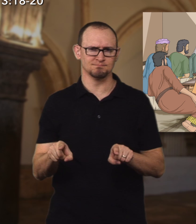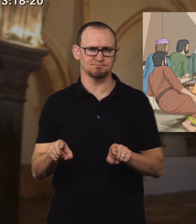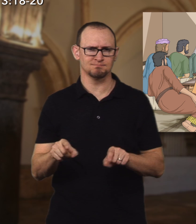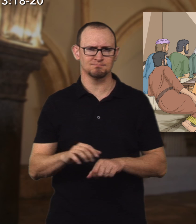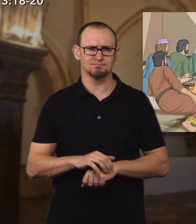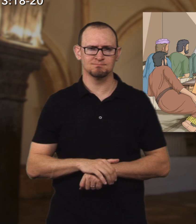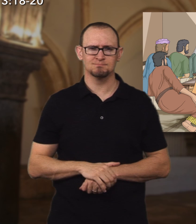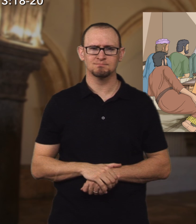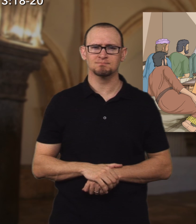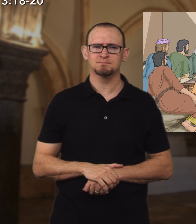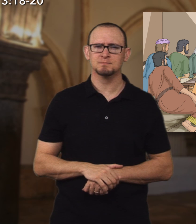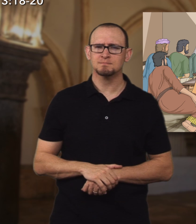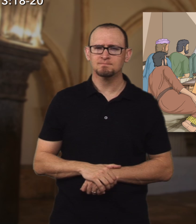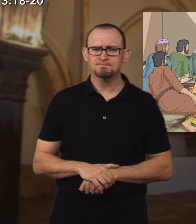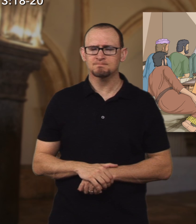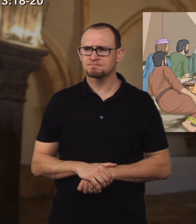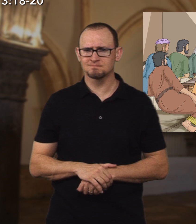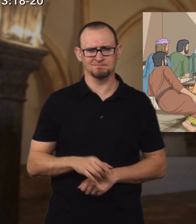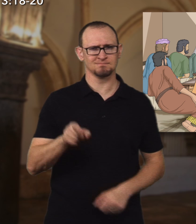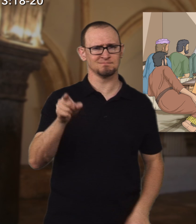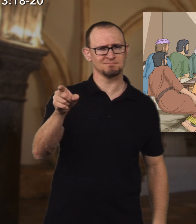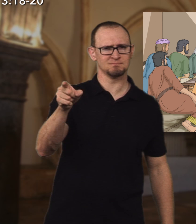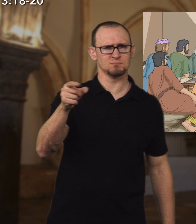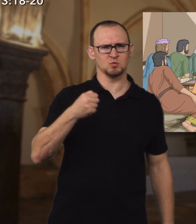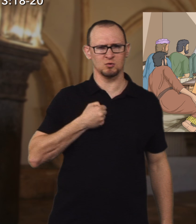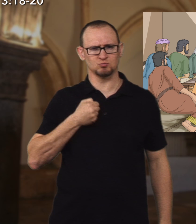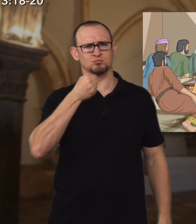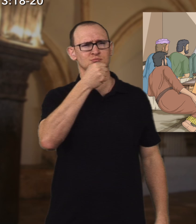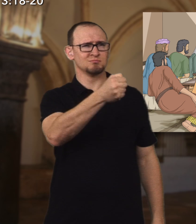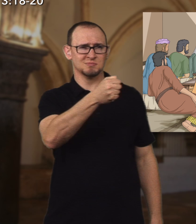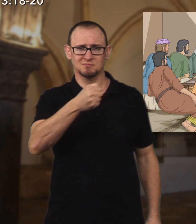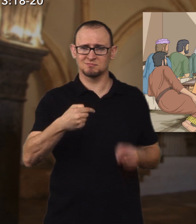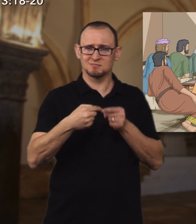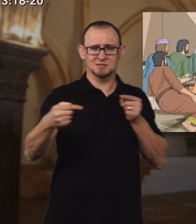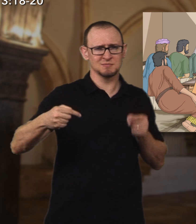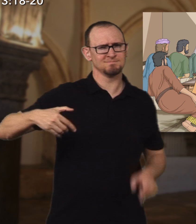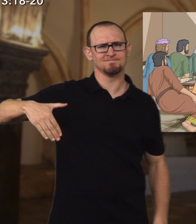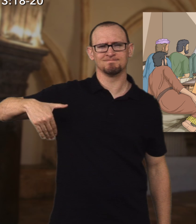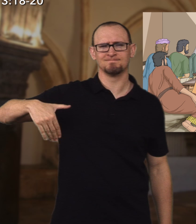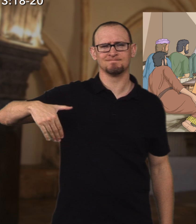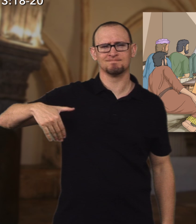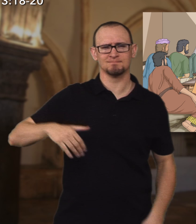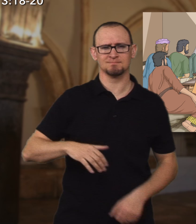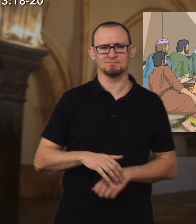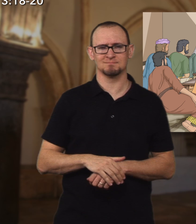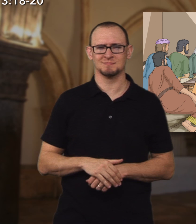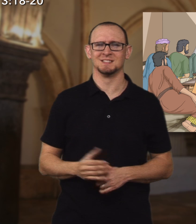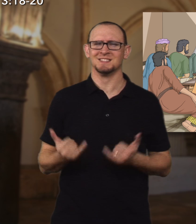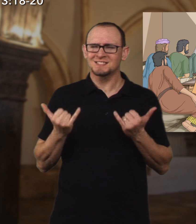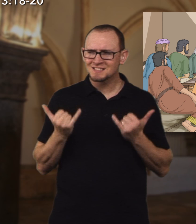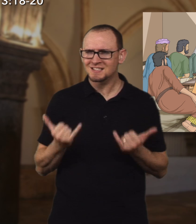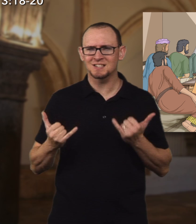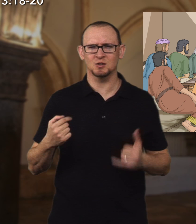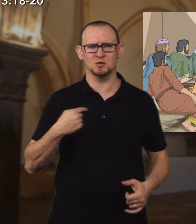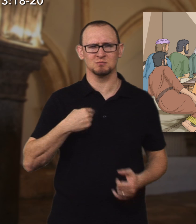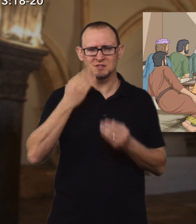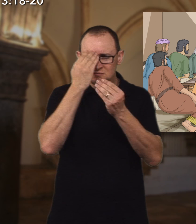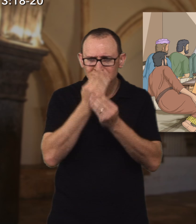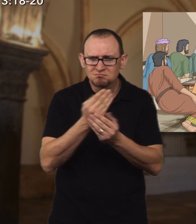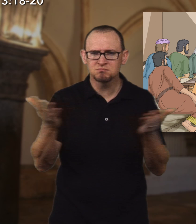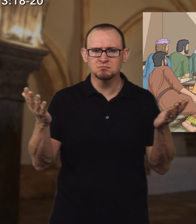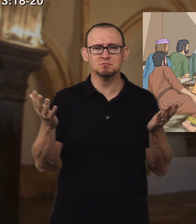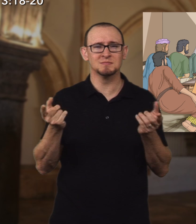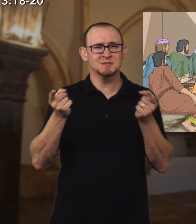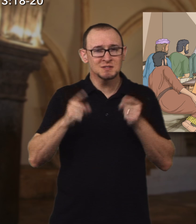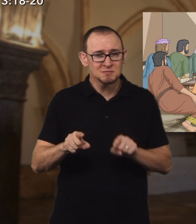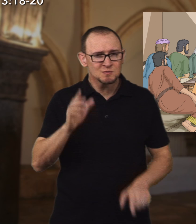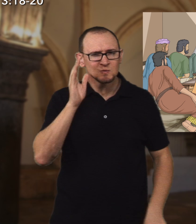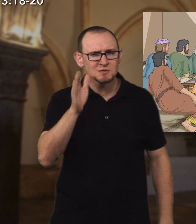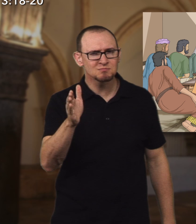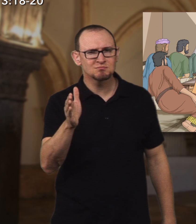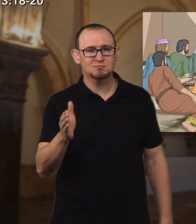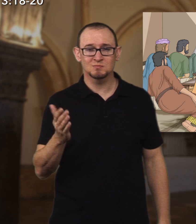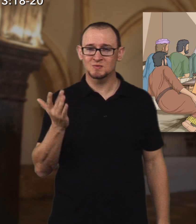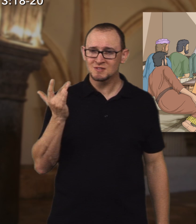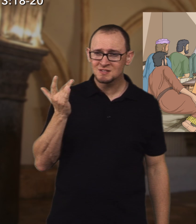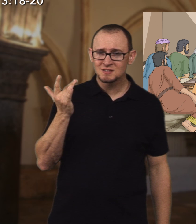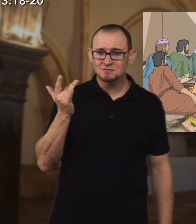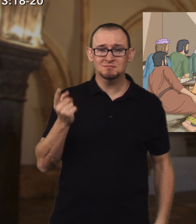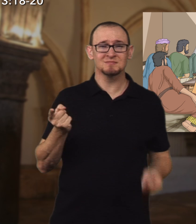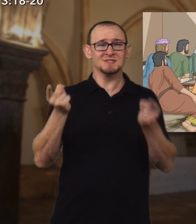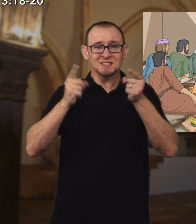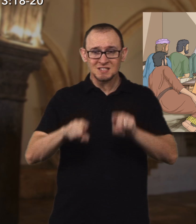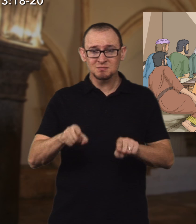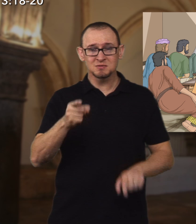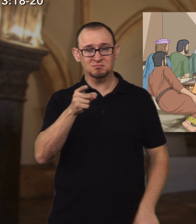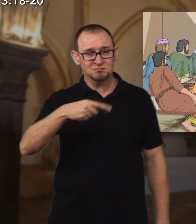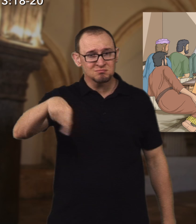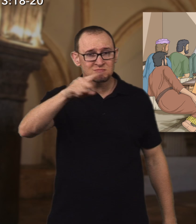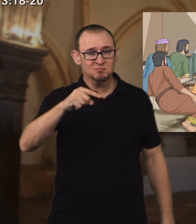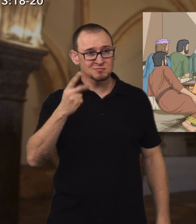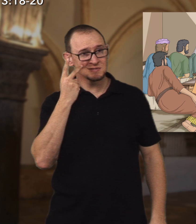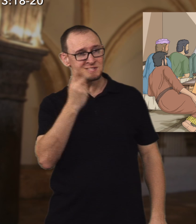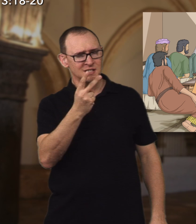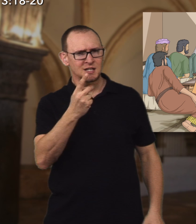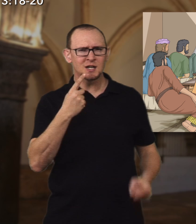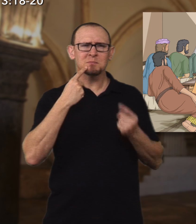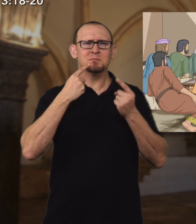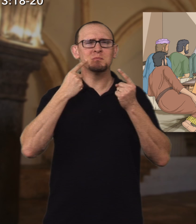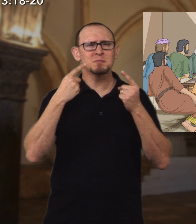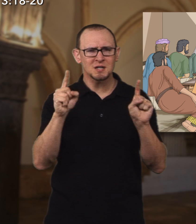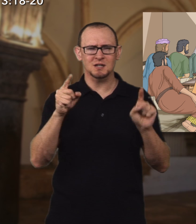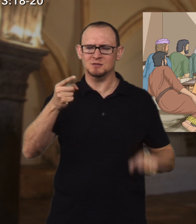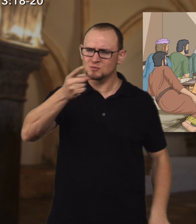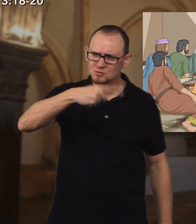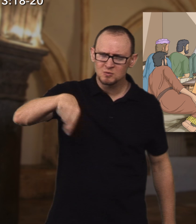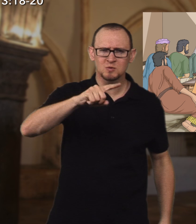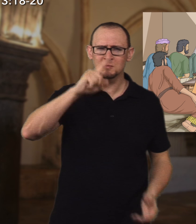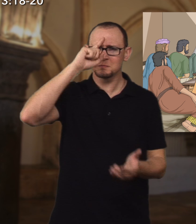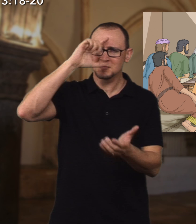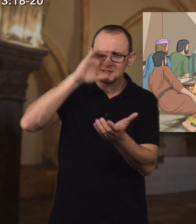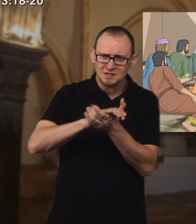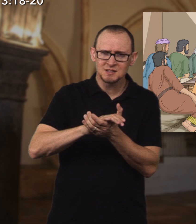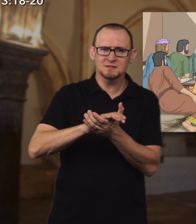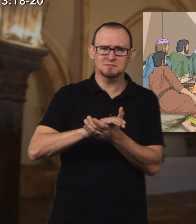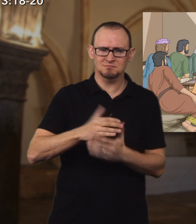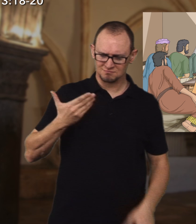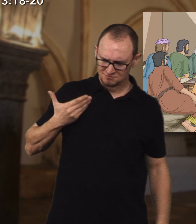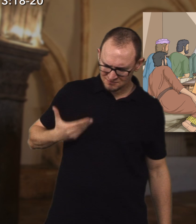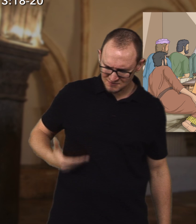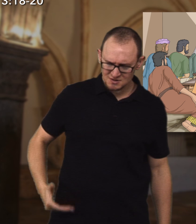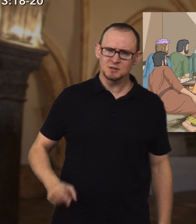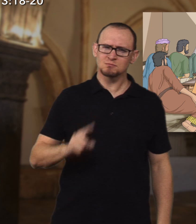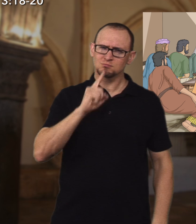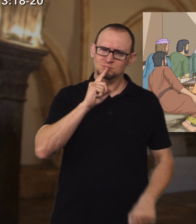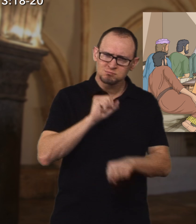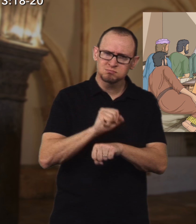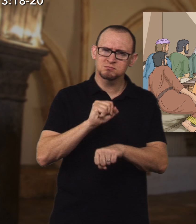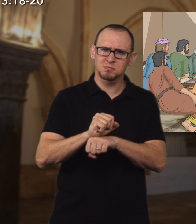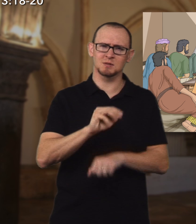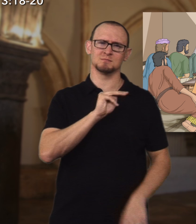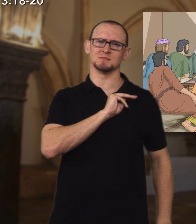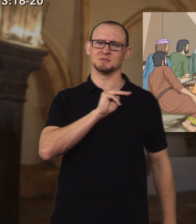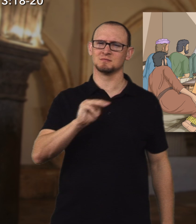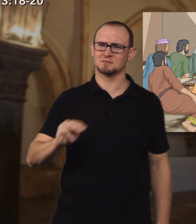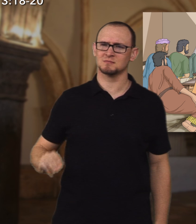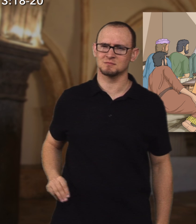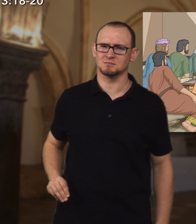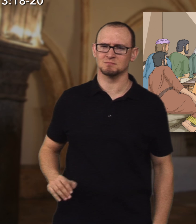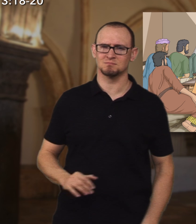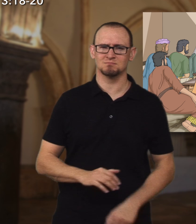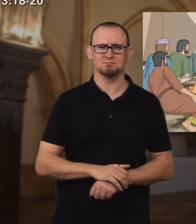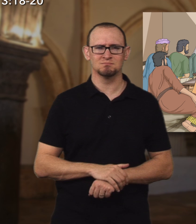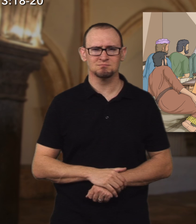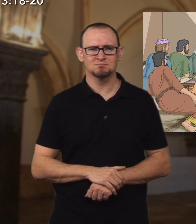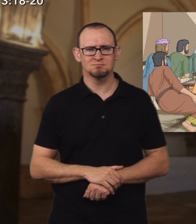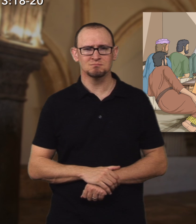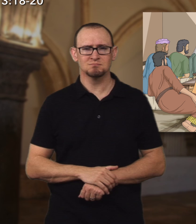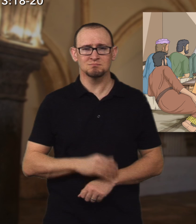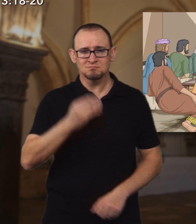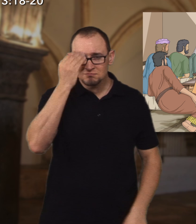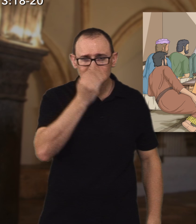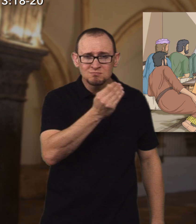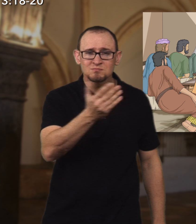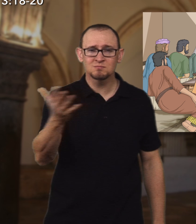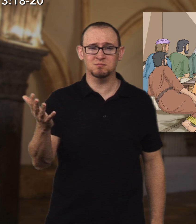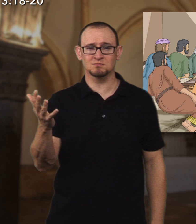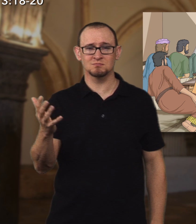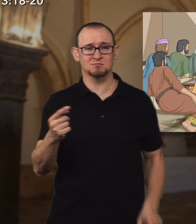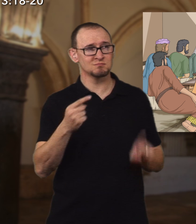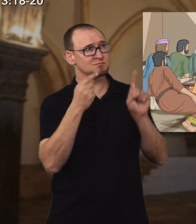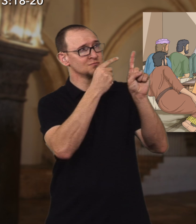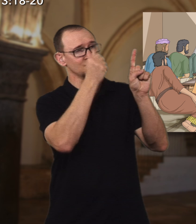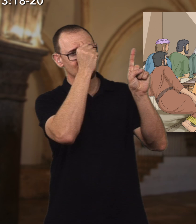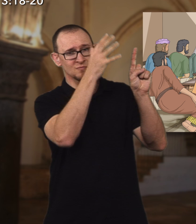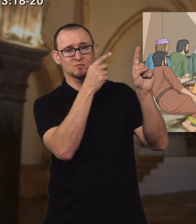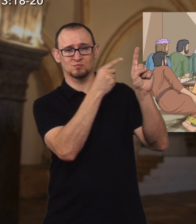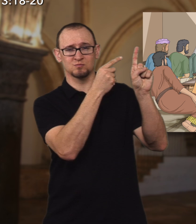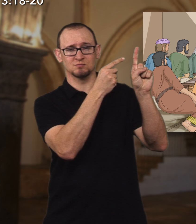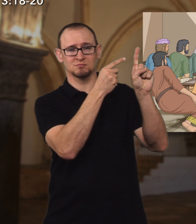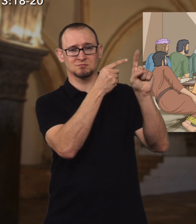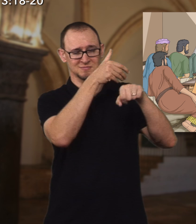I am telling you now before it happens, so that when it comes to pass, you will believe that I am He.